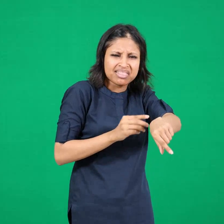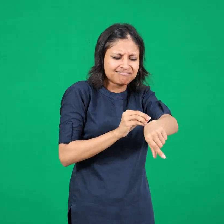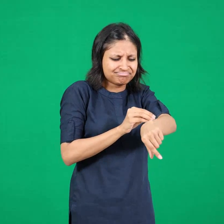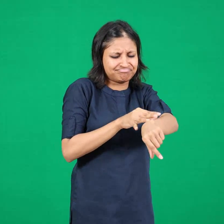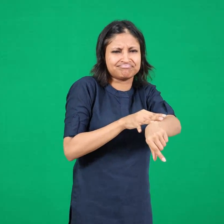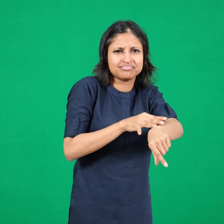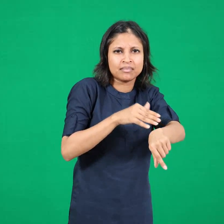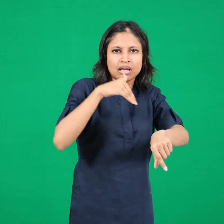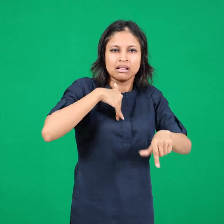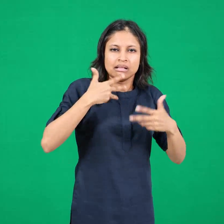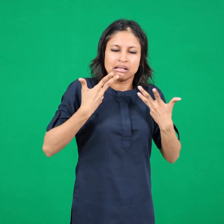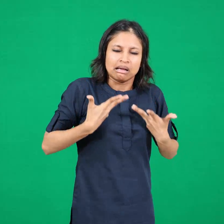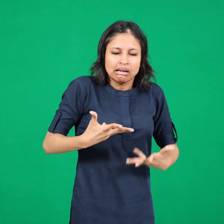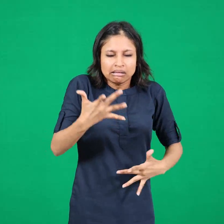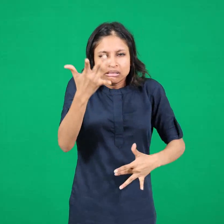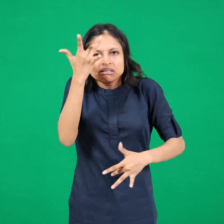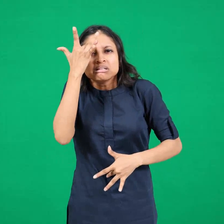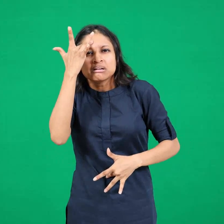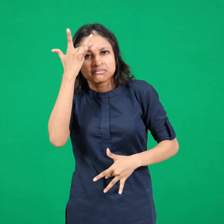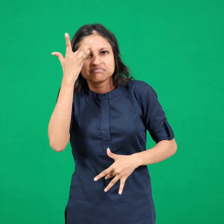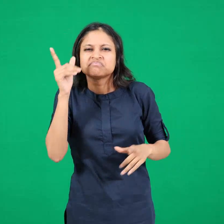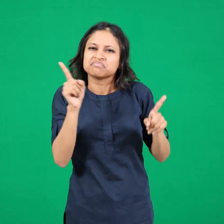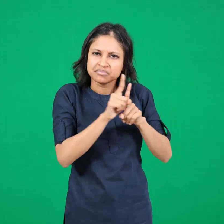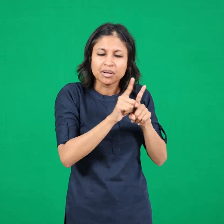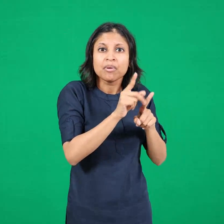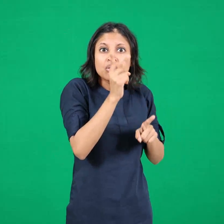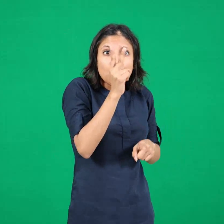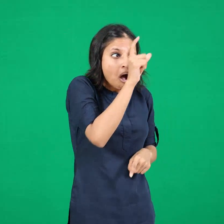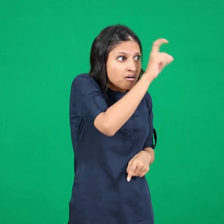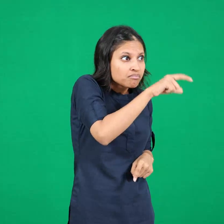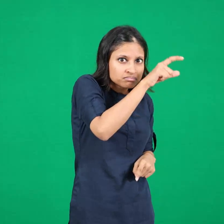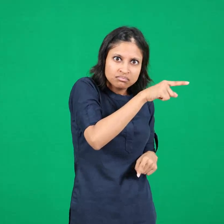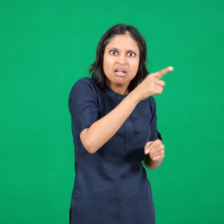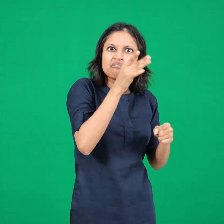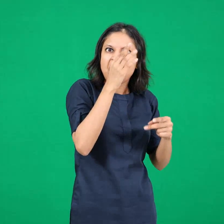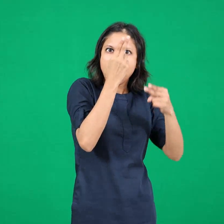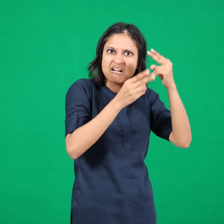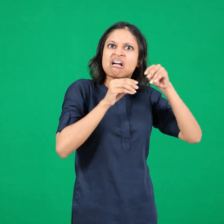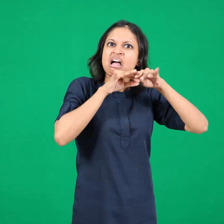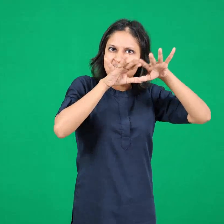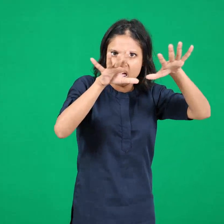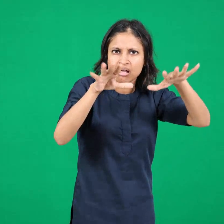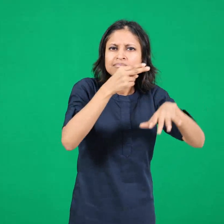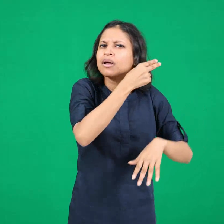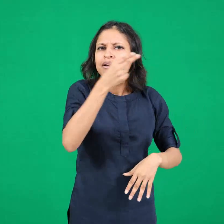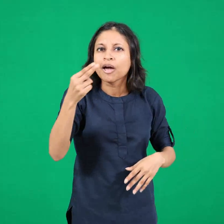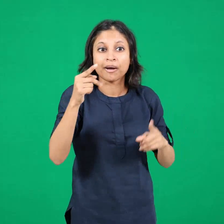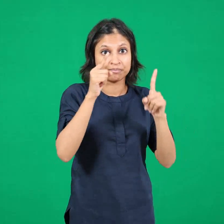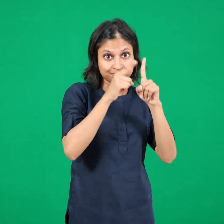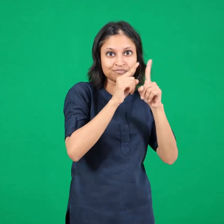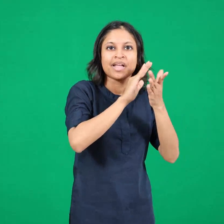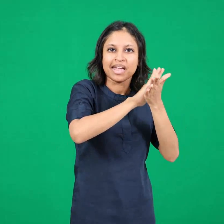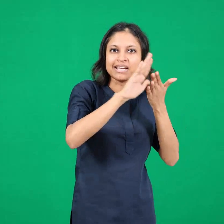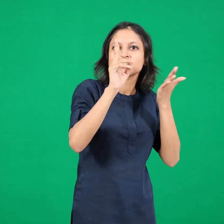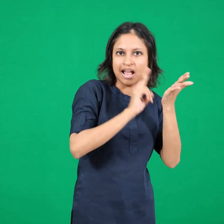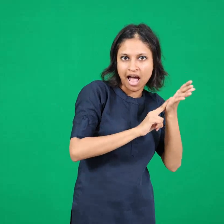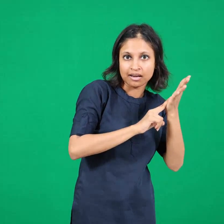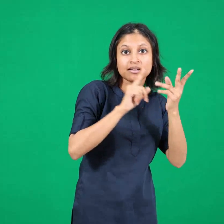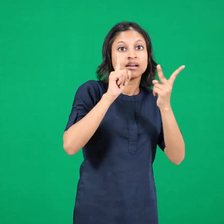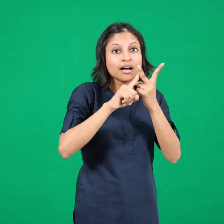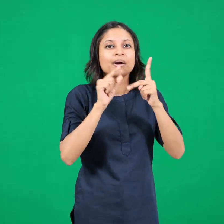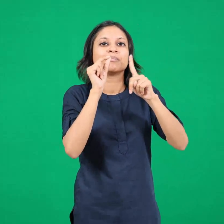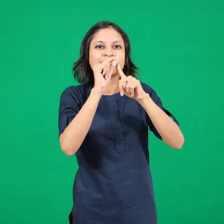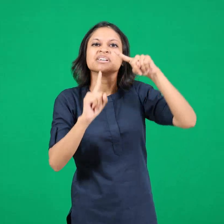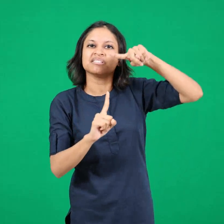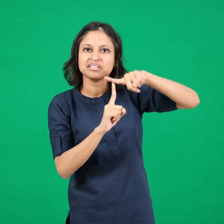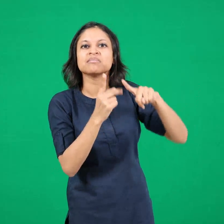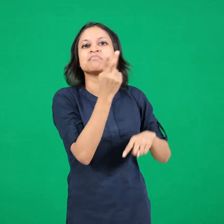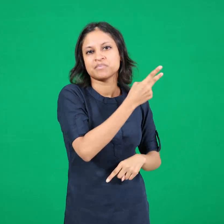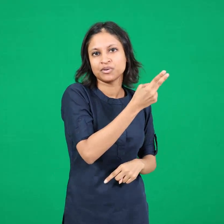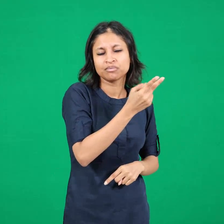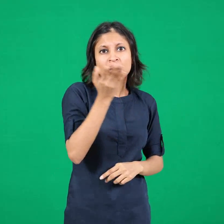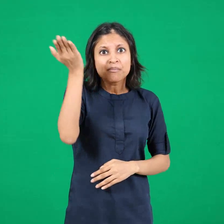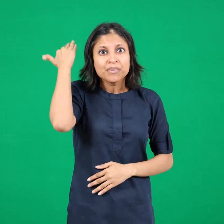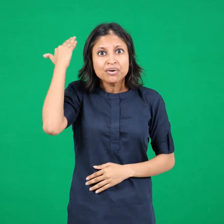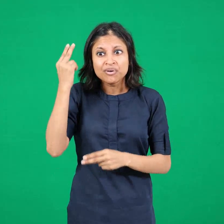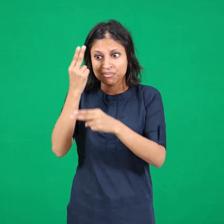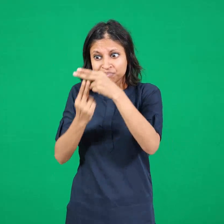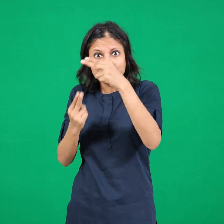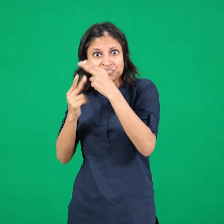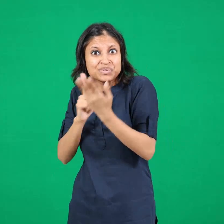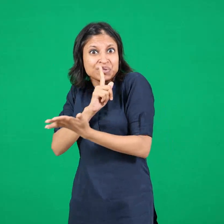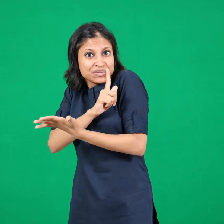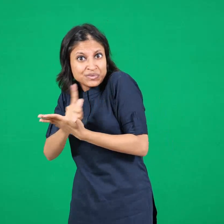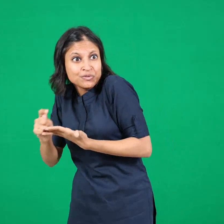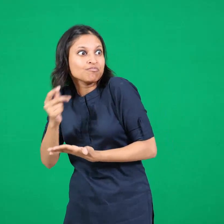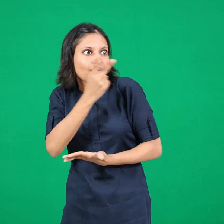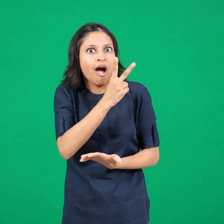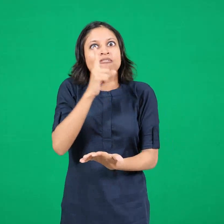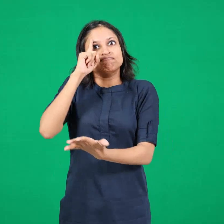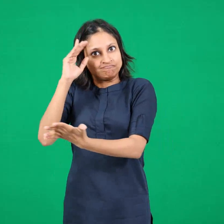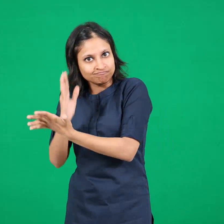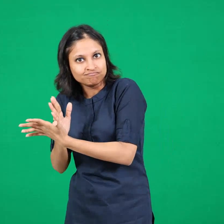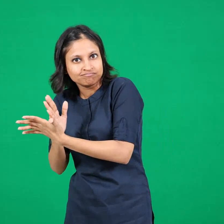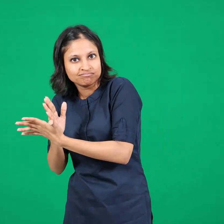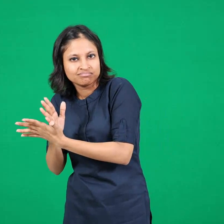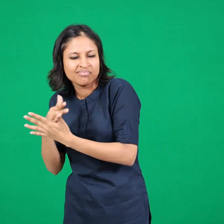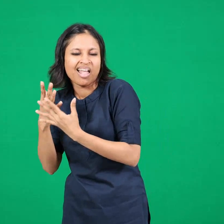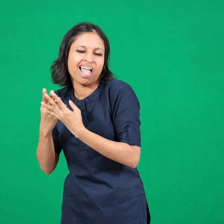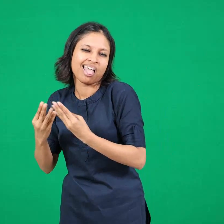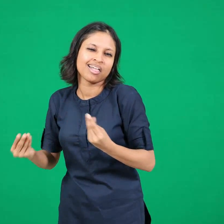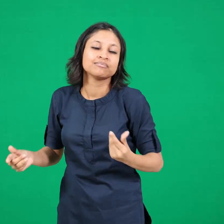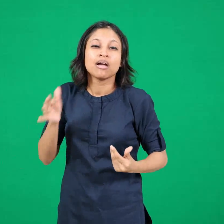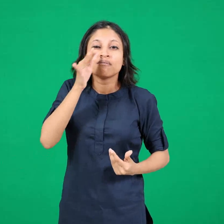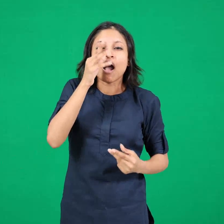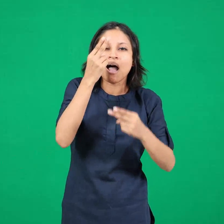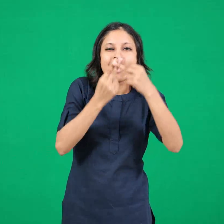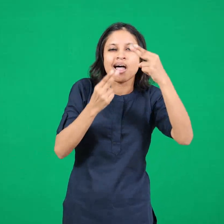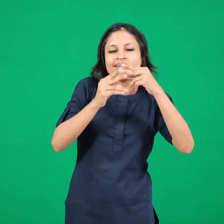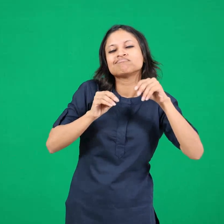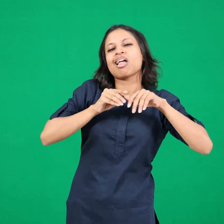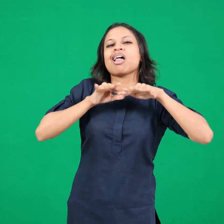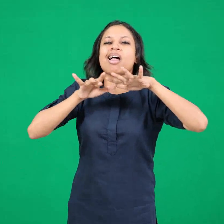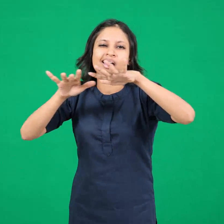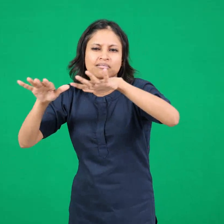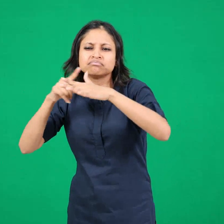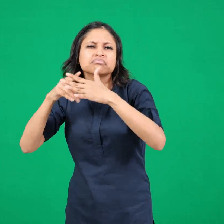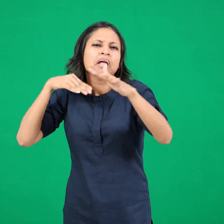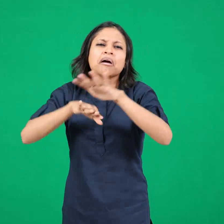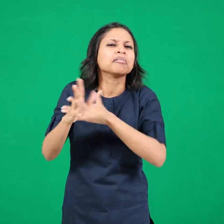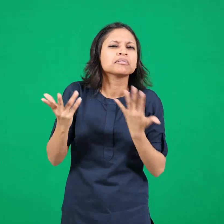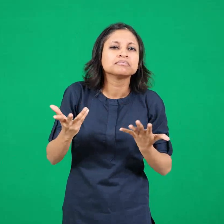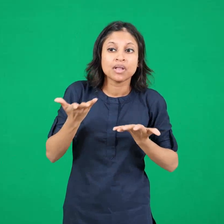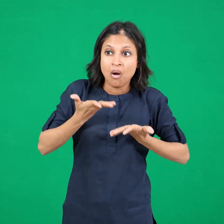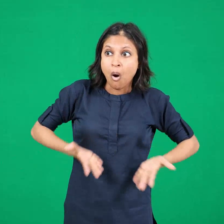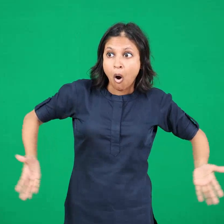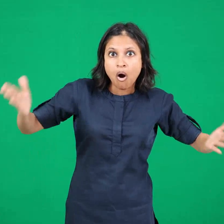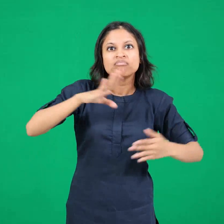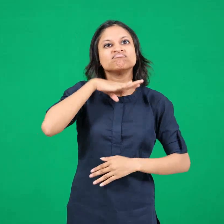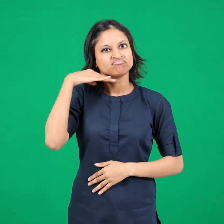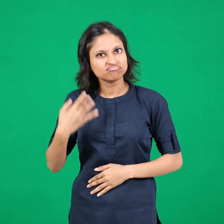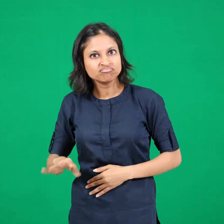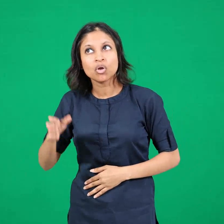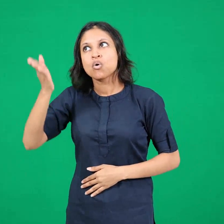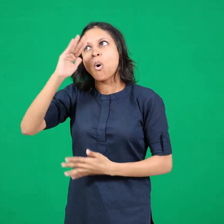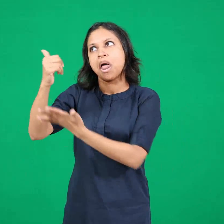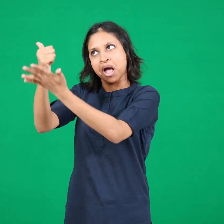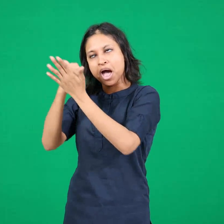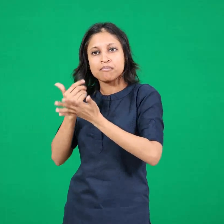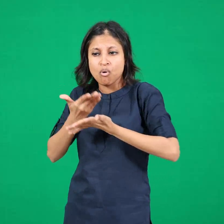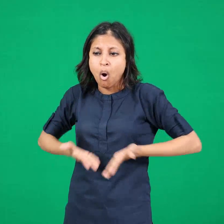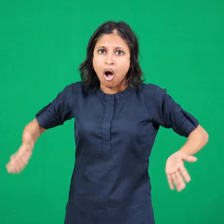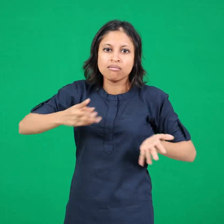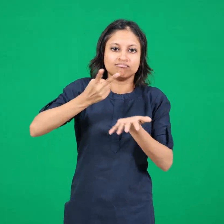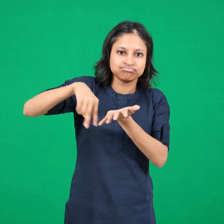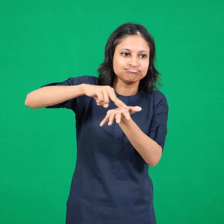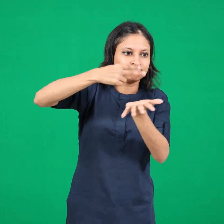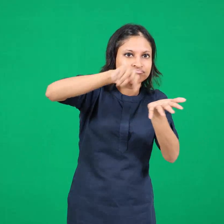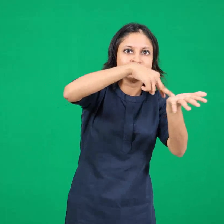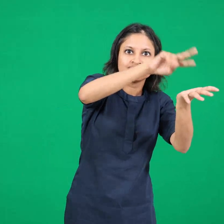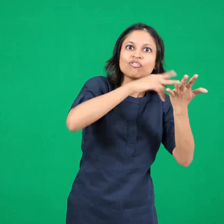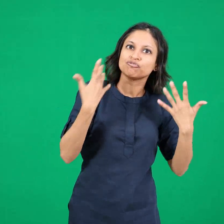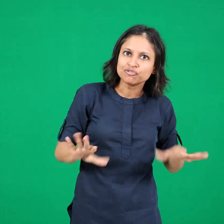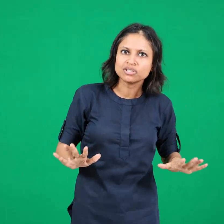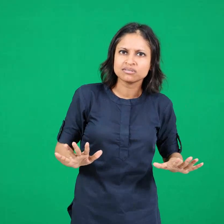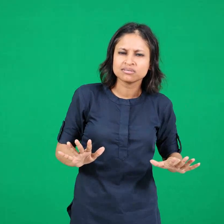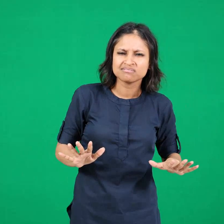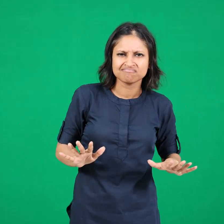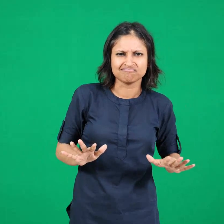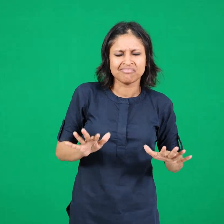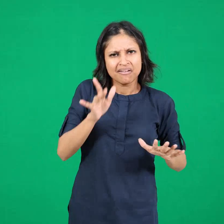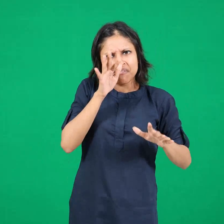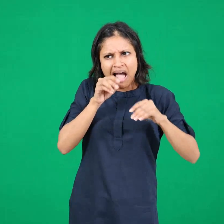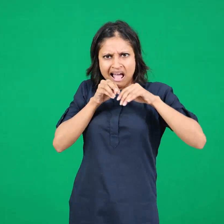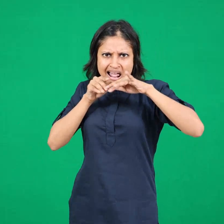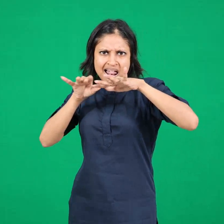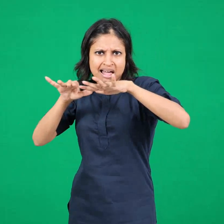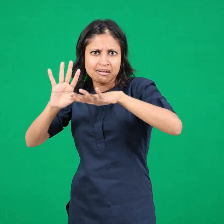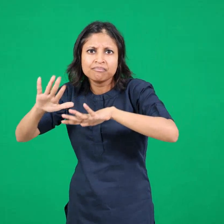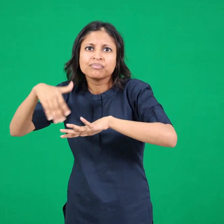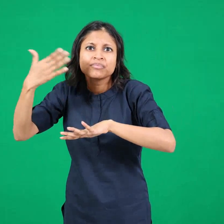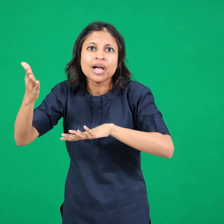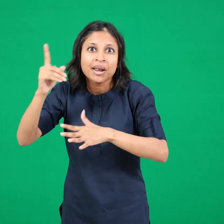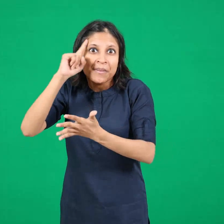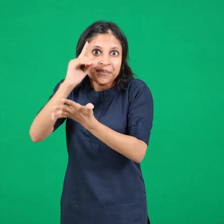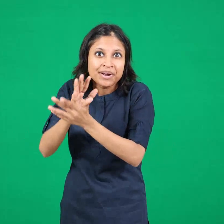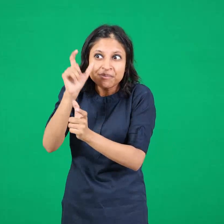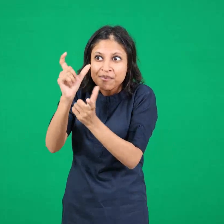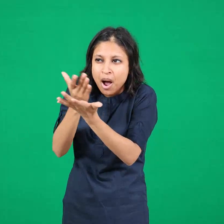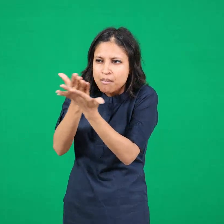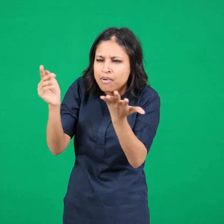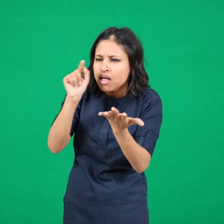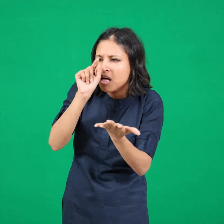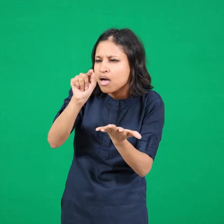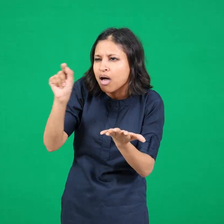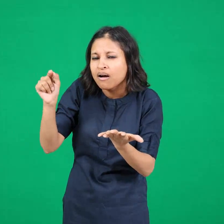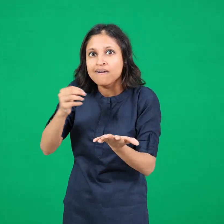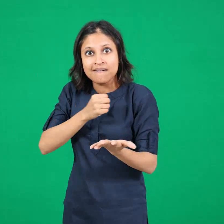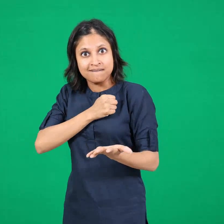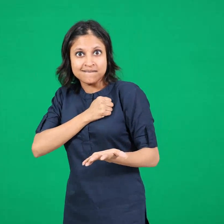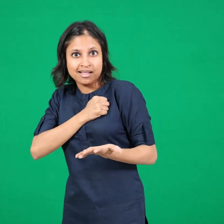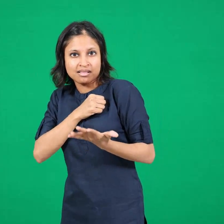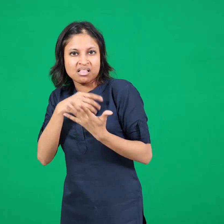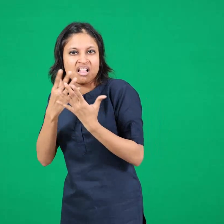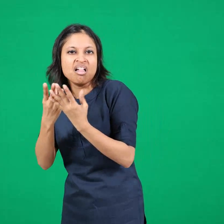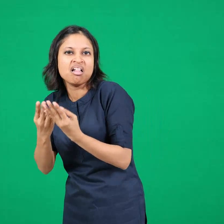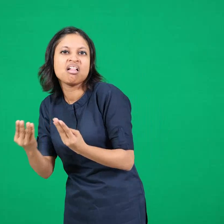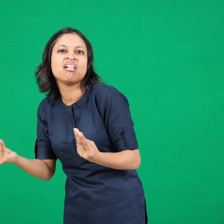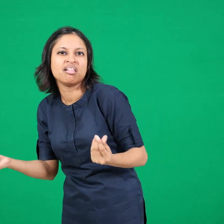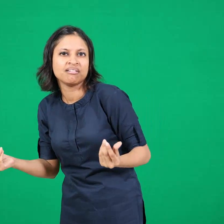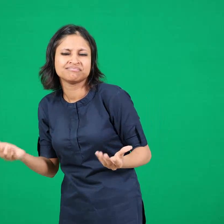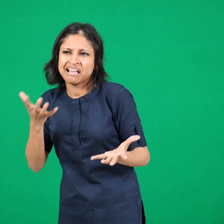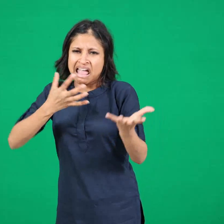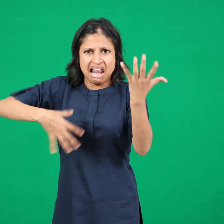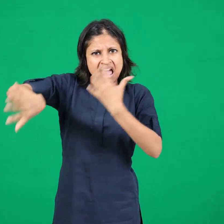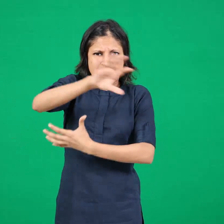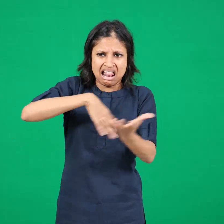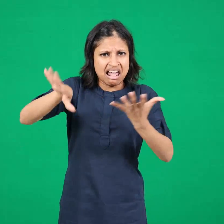Among them are Hymenaeus and Philetus, who have deviated from the truth. They say that the resurrection has already occurred, and they undermine the faith of some.